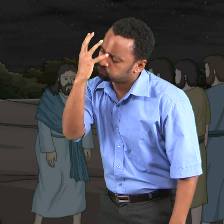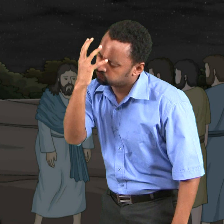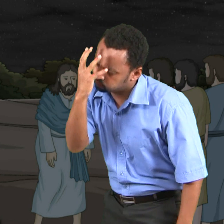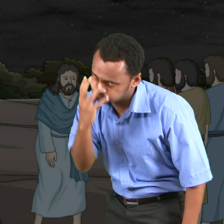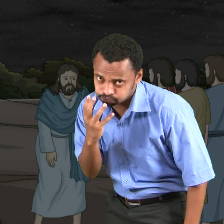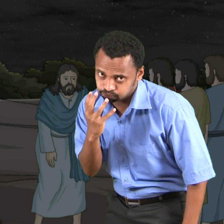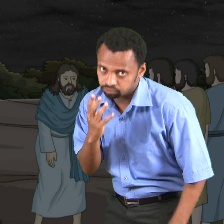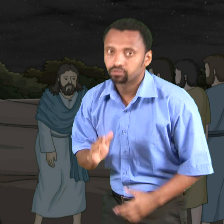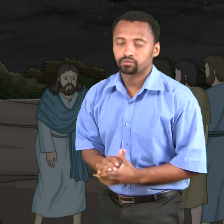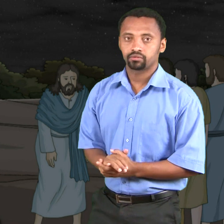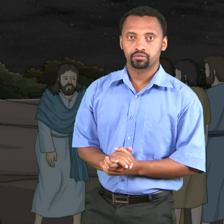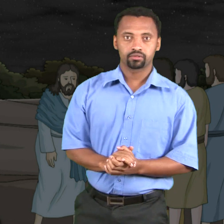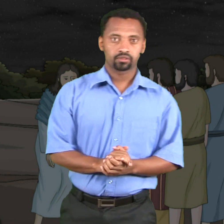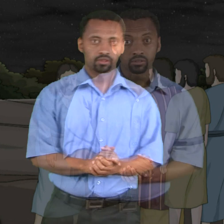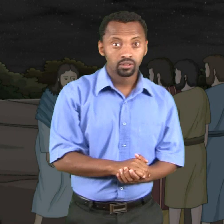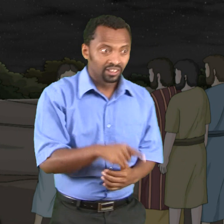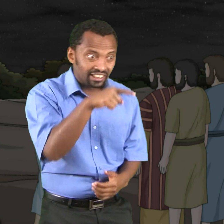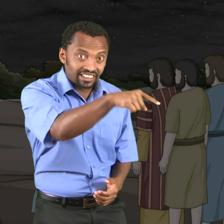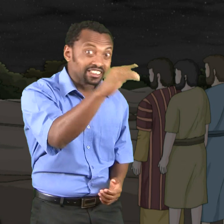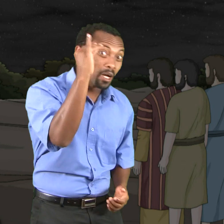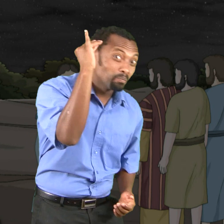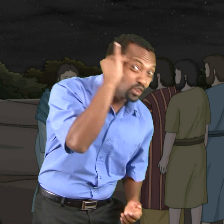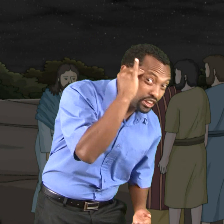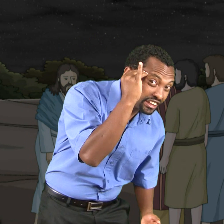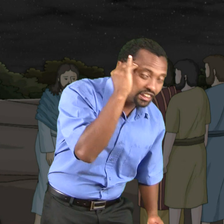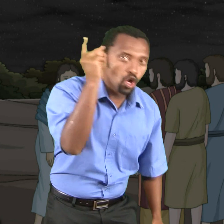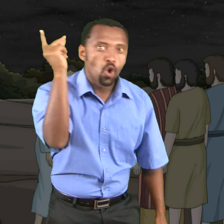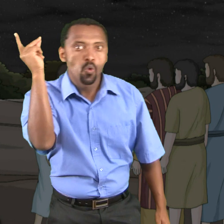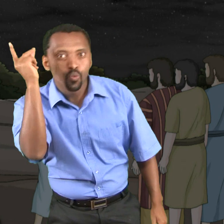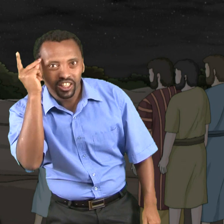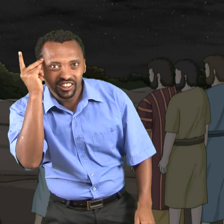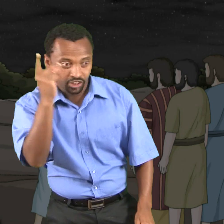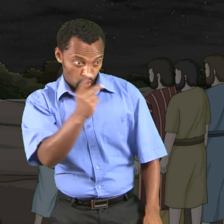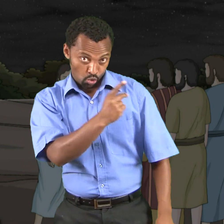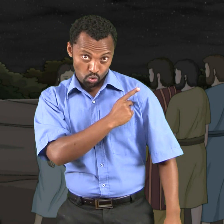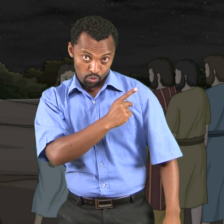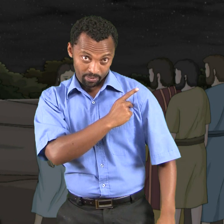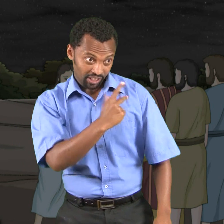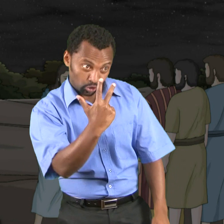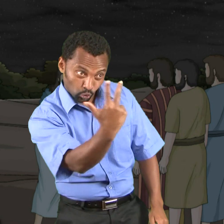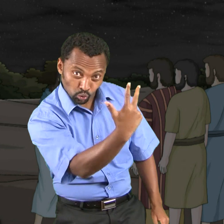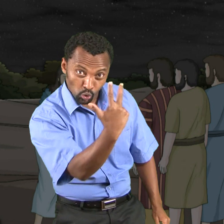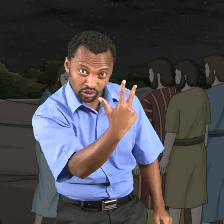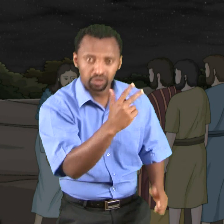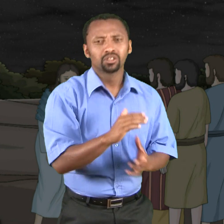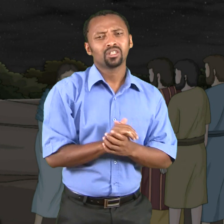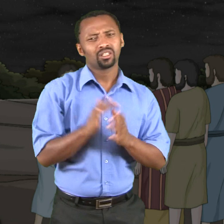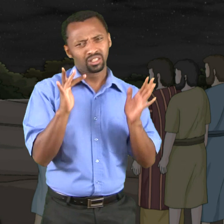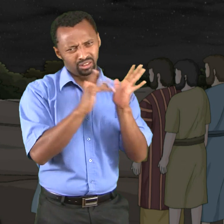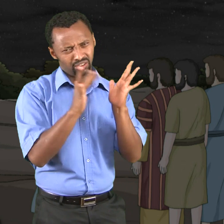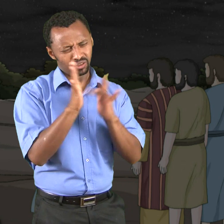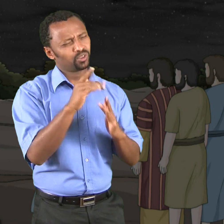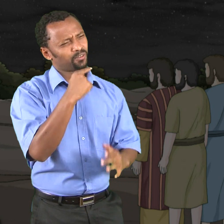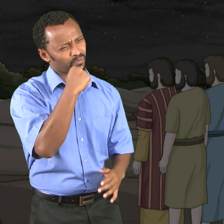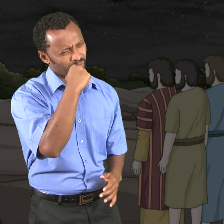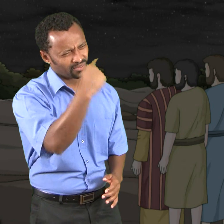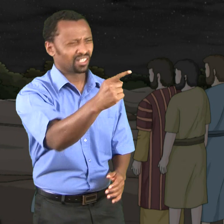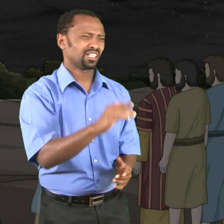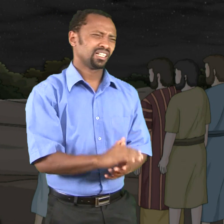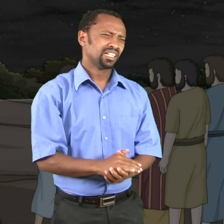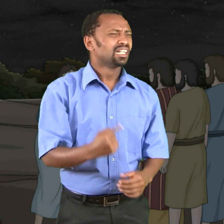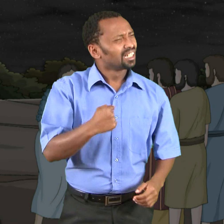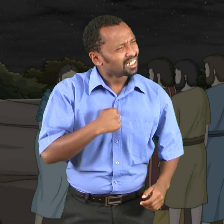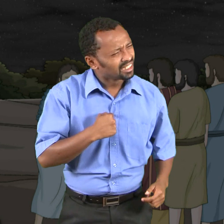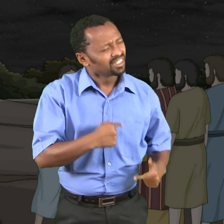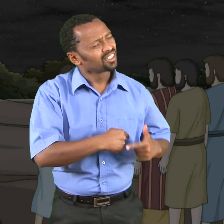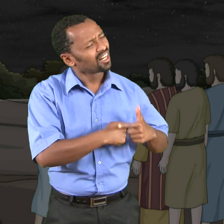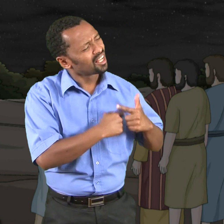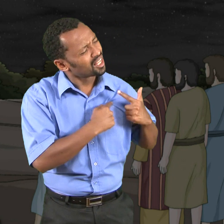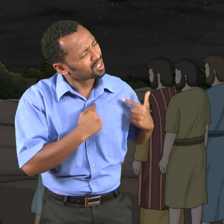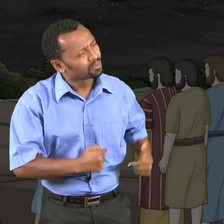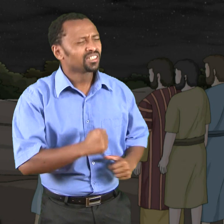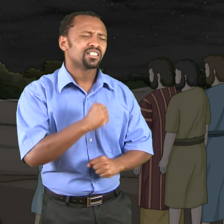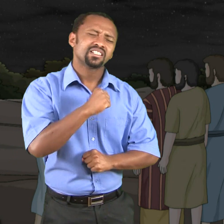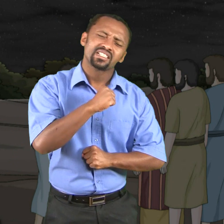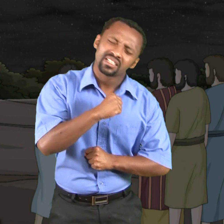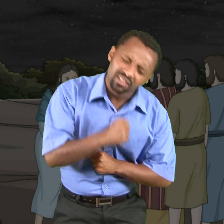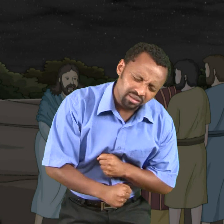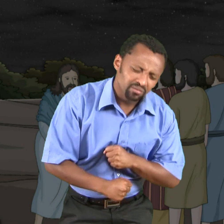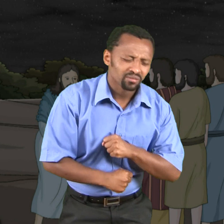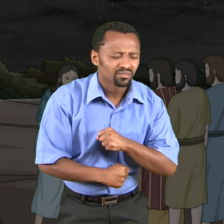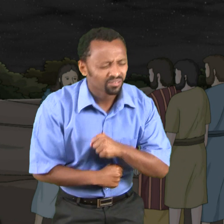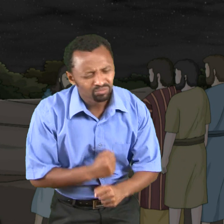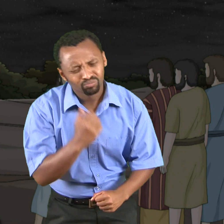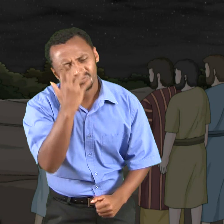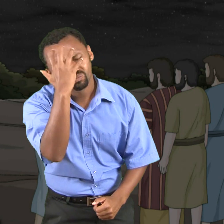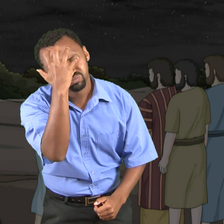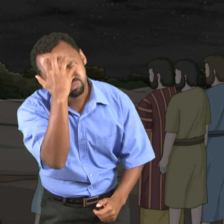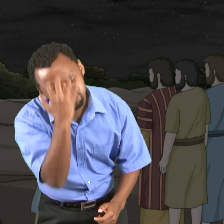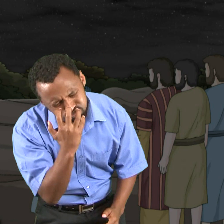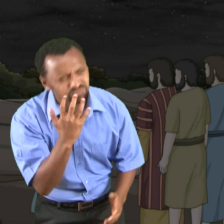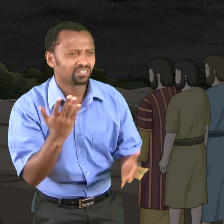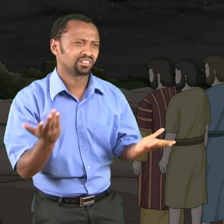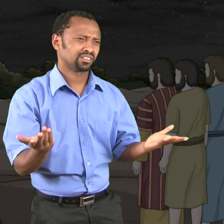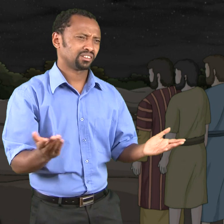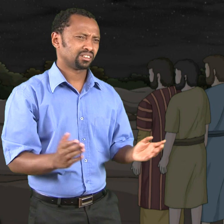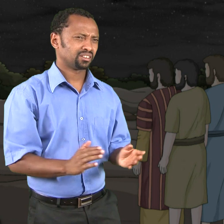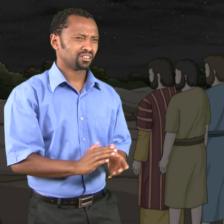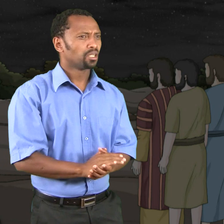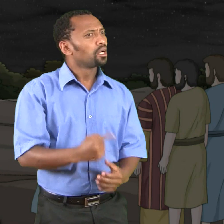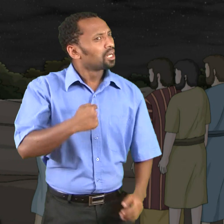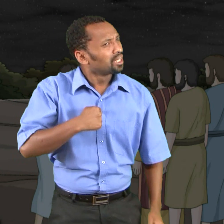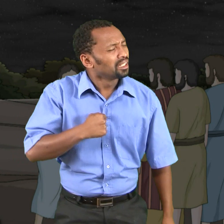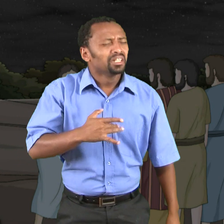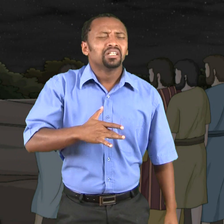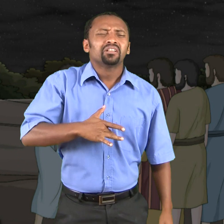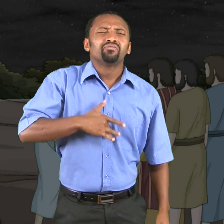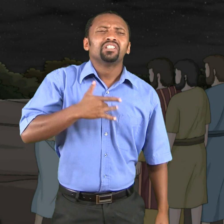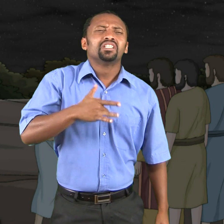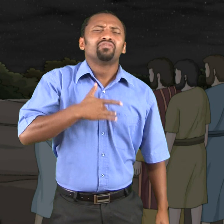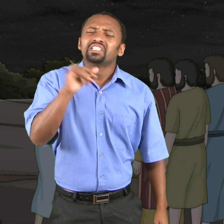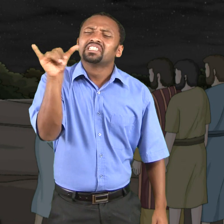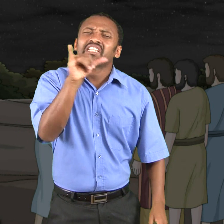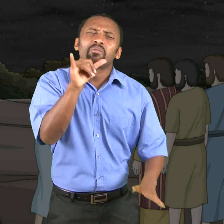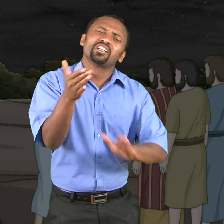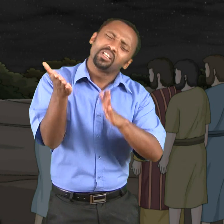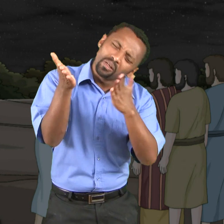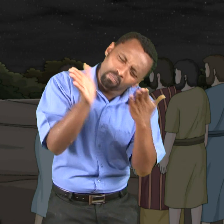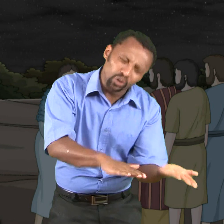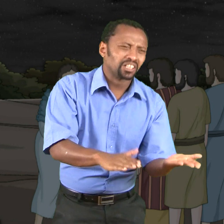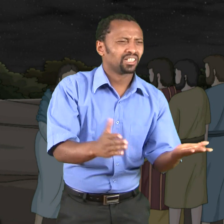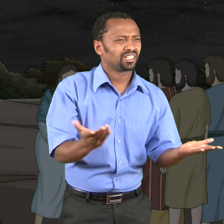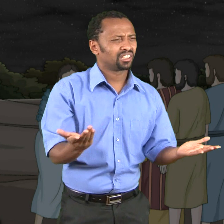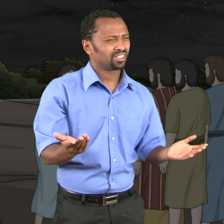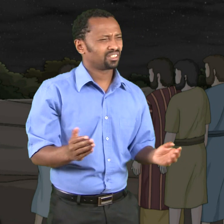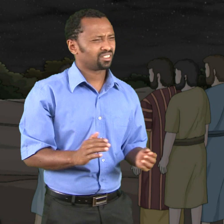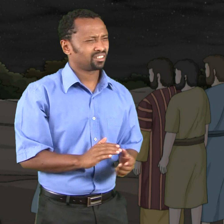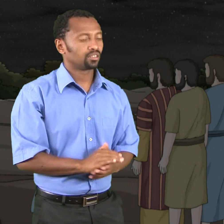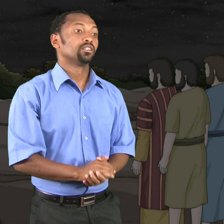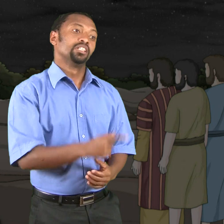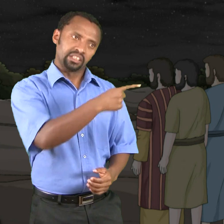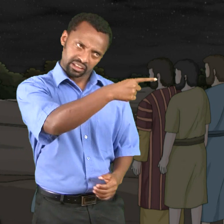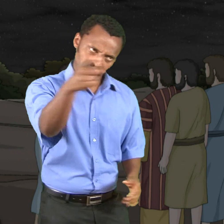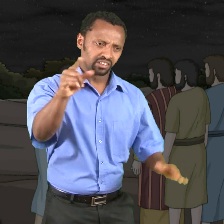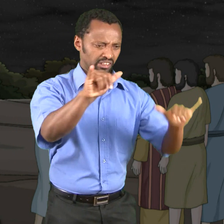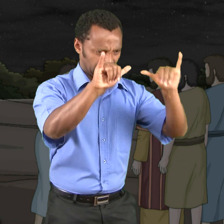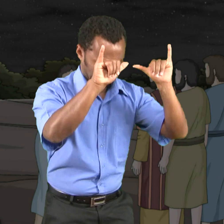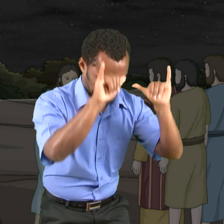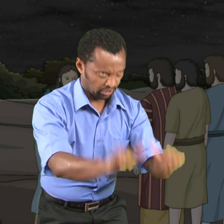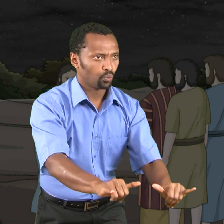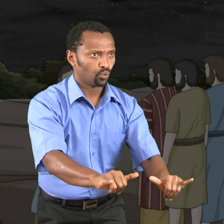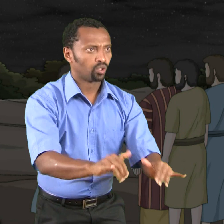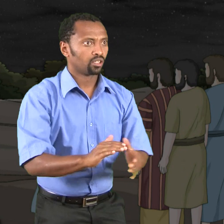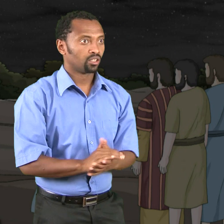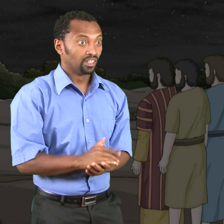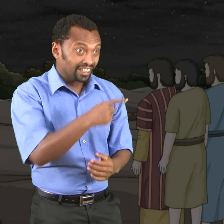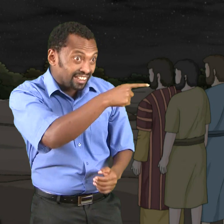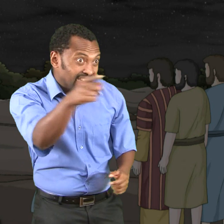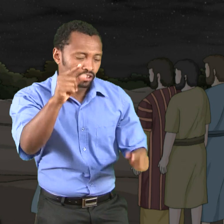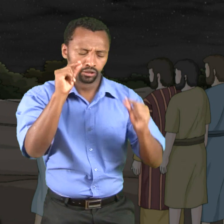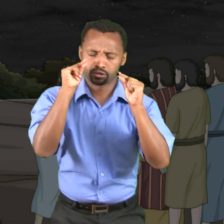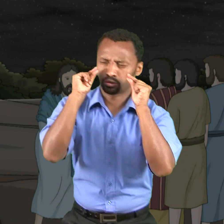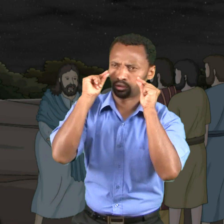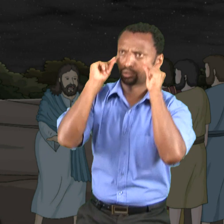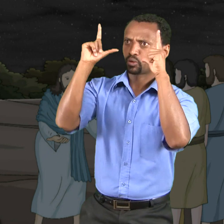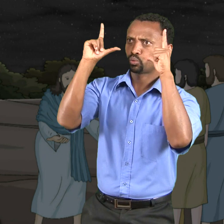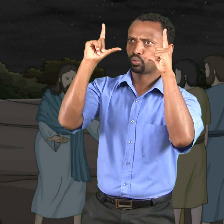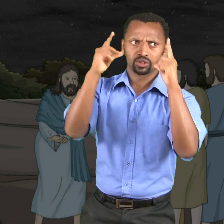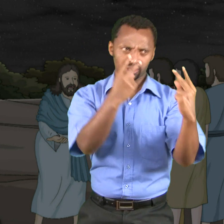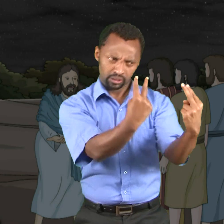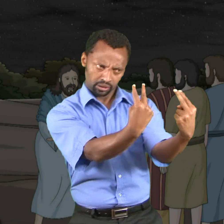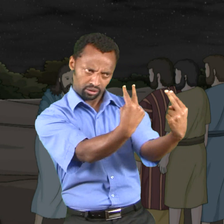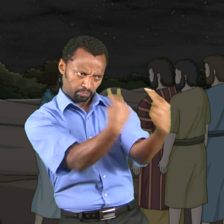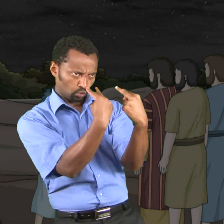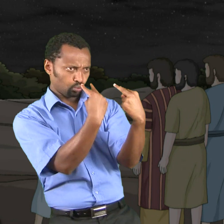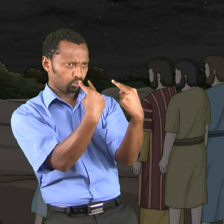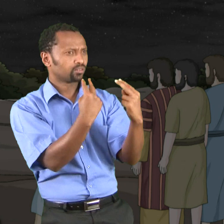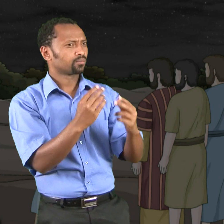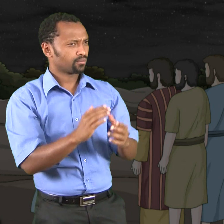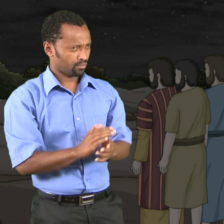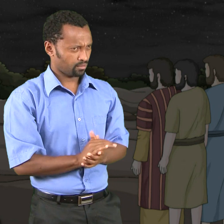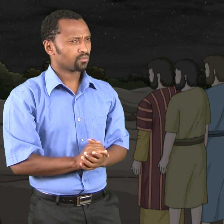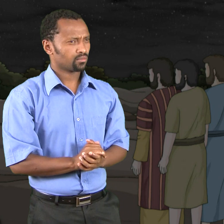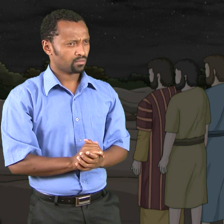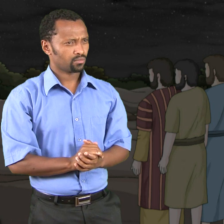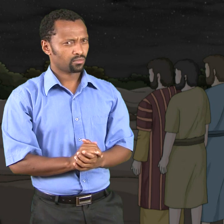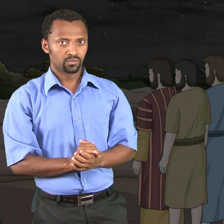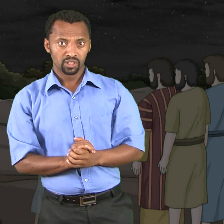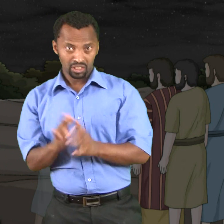Then He said to them, “My soul is consumed with sorrow to the point of death.